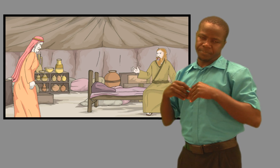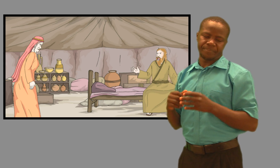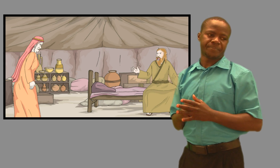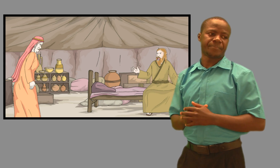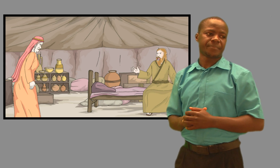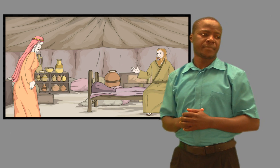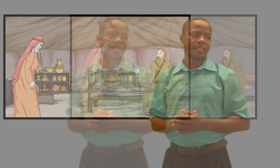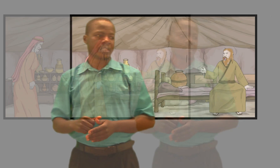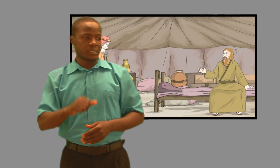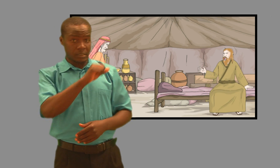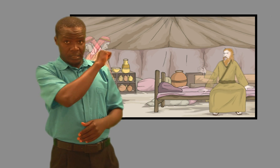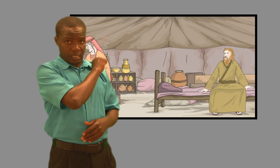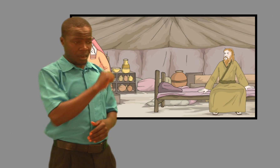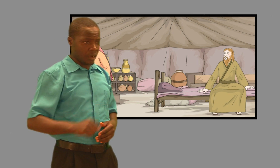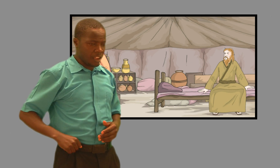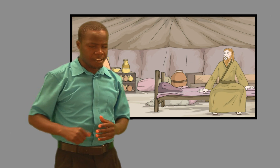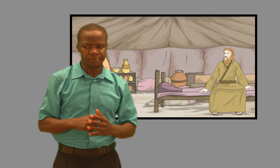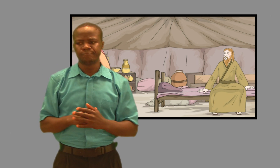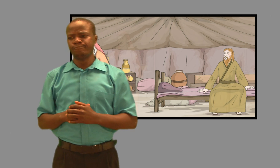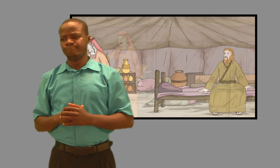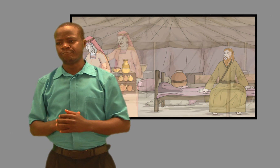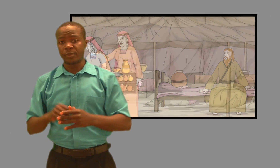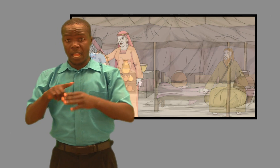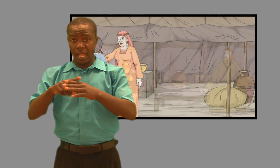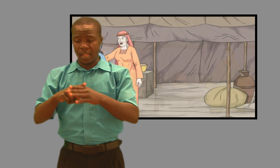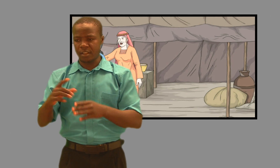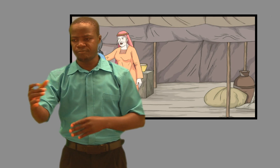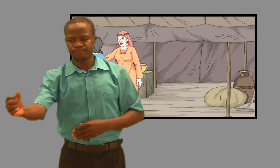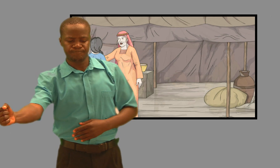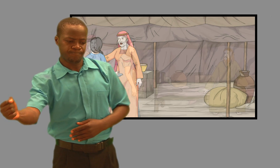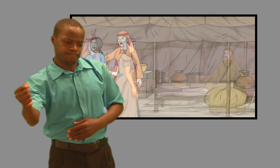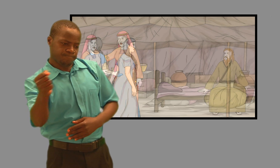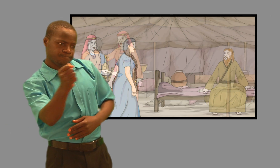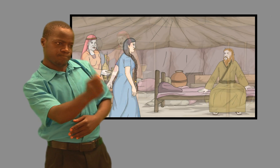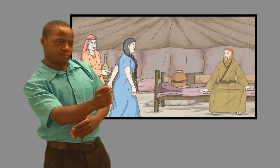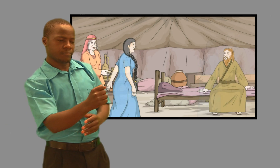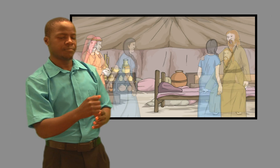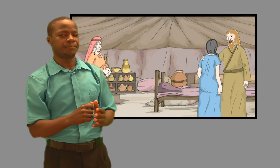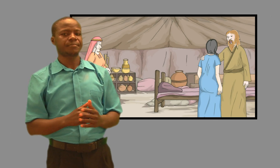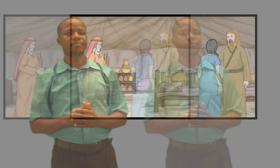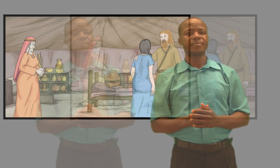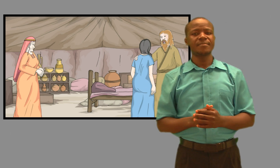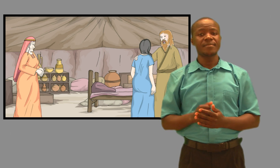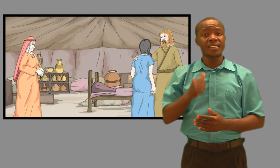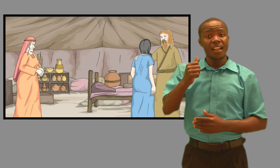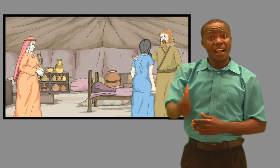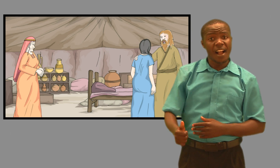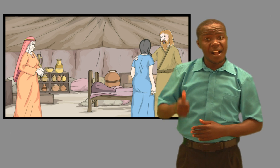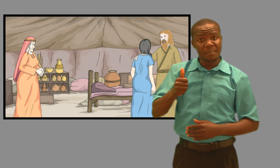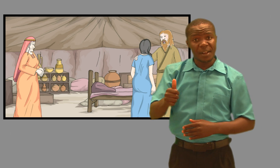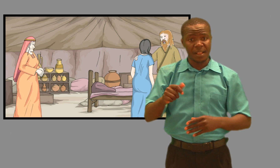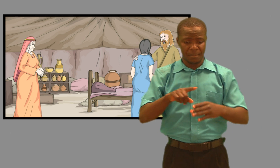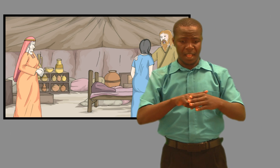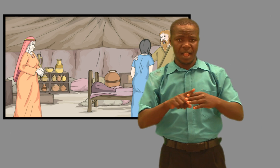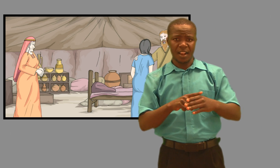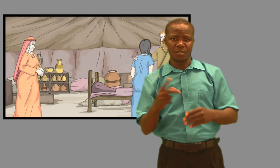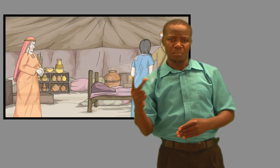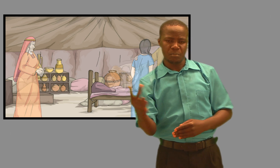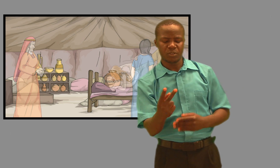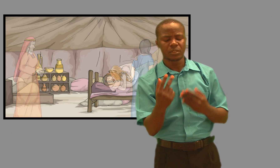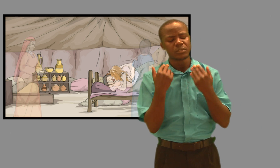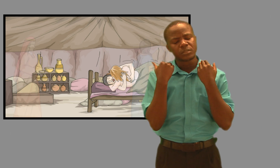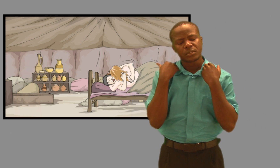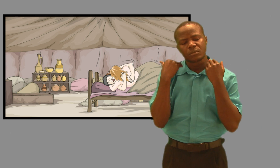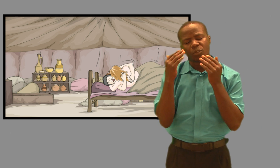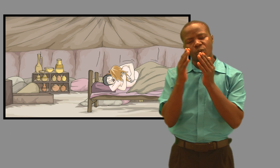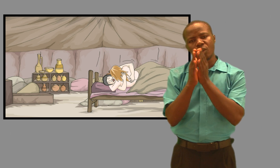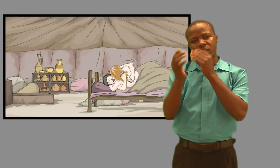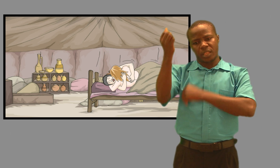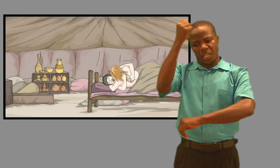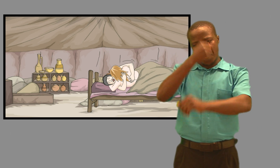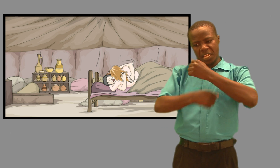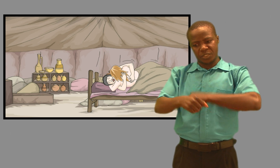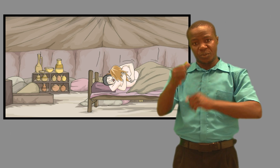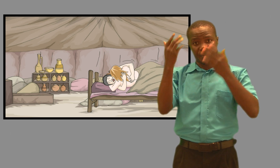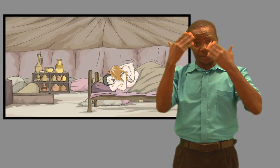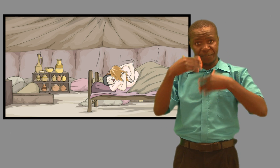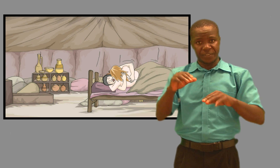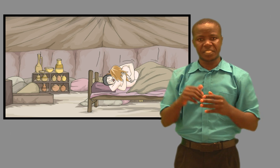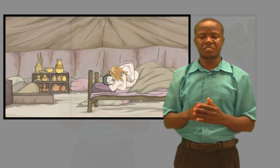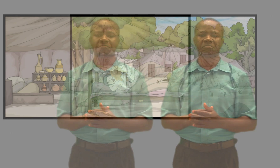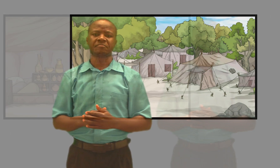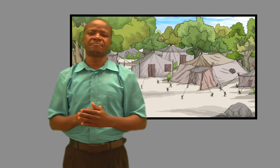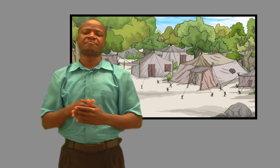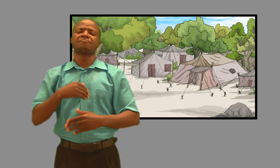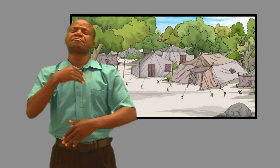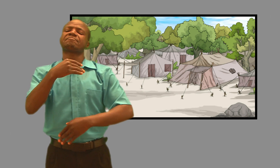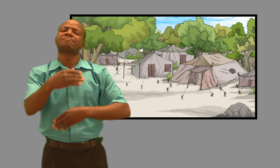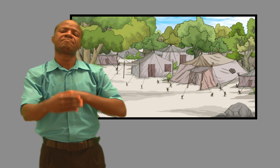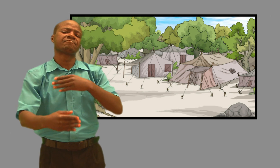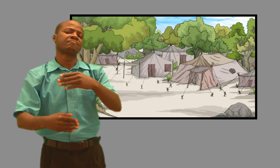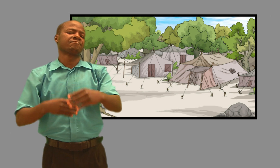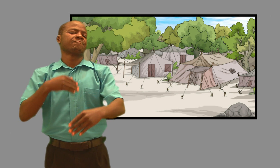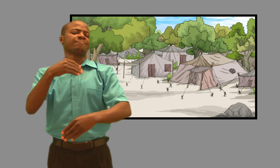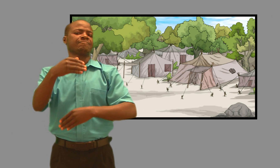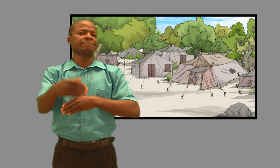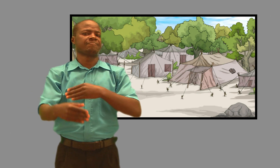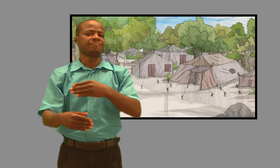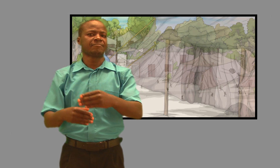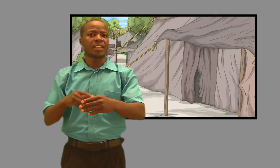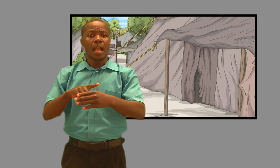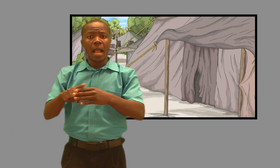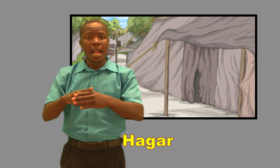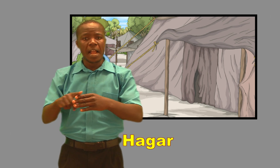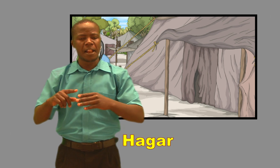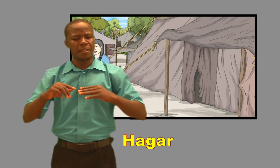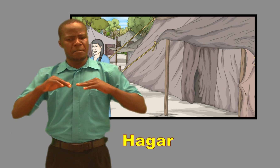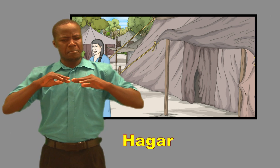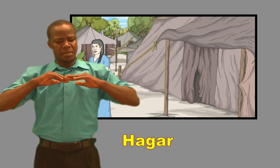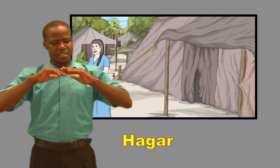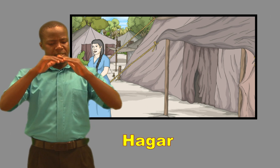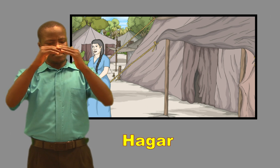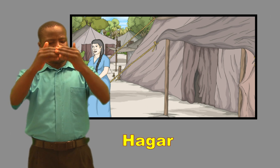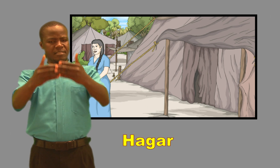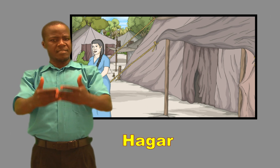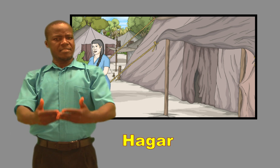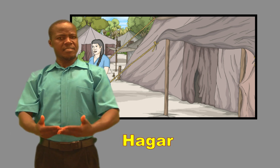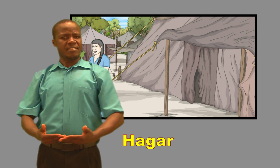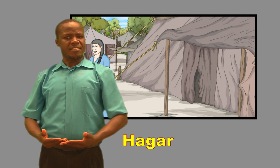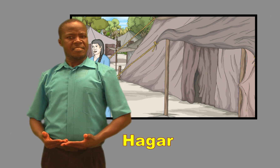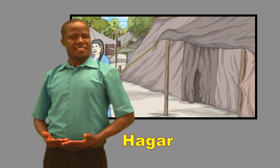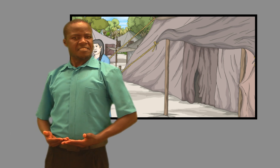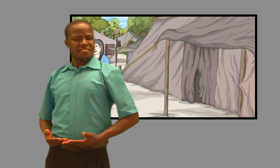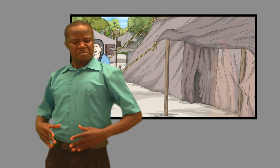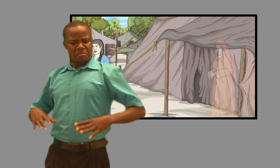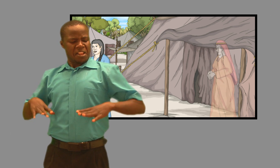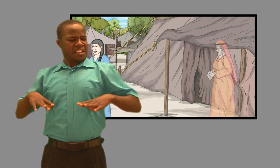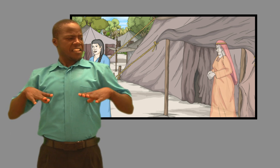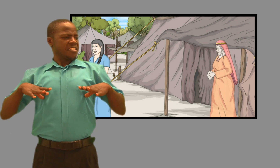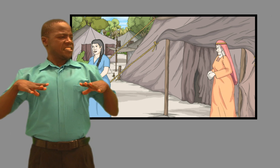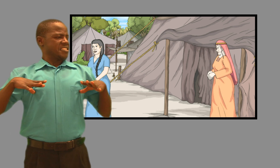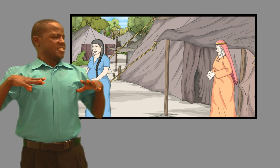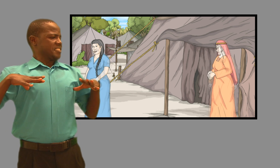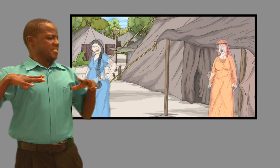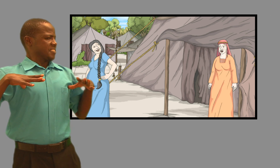So after he had lived in Canaan for ten years, his wife Sarai took her Egyptian maidservant Hagar and gave her to Abram to be his wife. And he slept with Hagar, and she conceived.